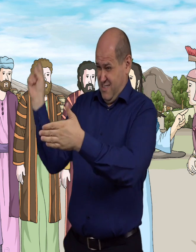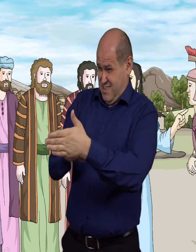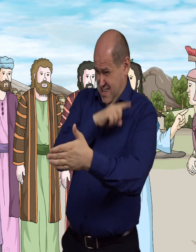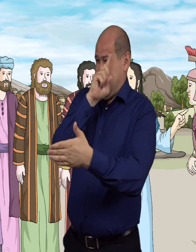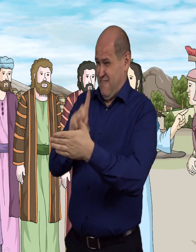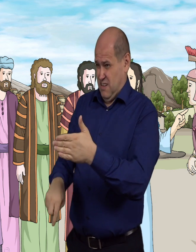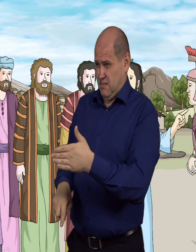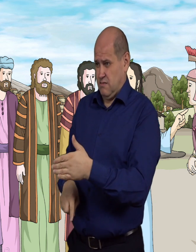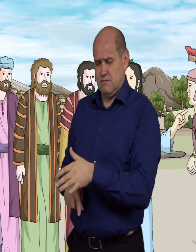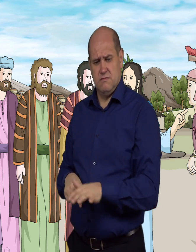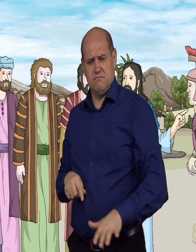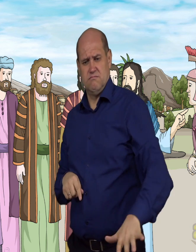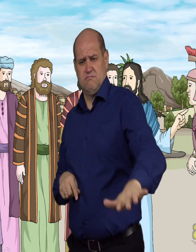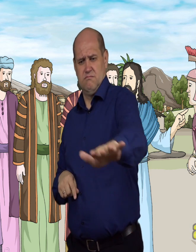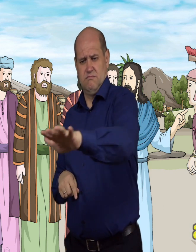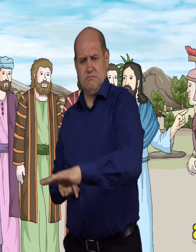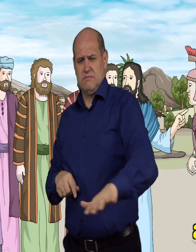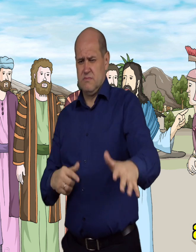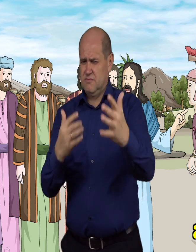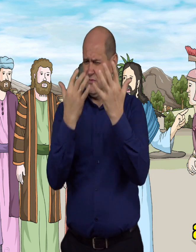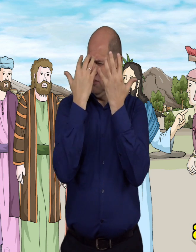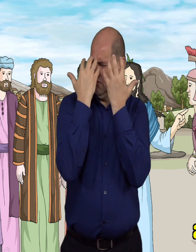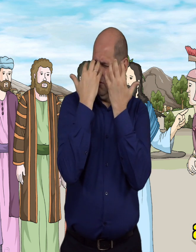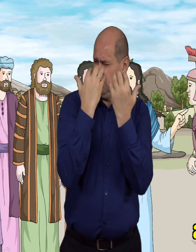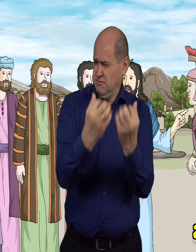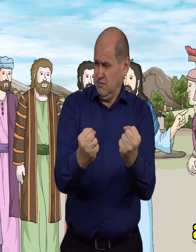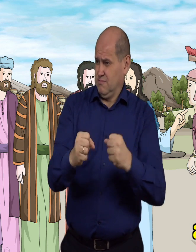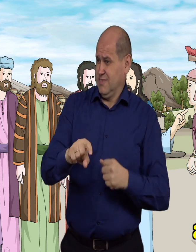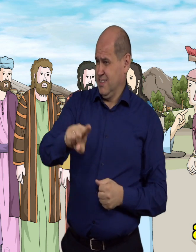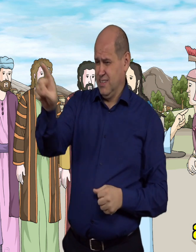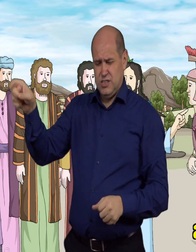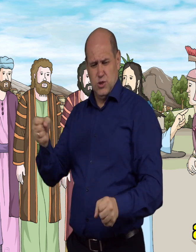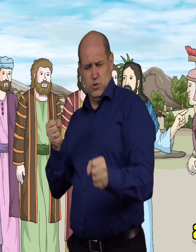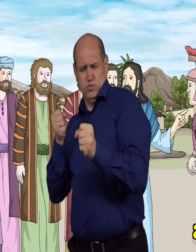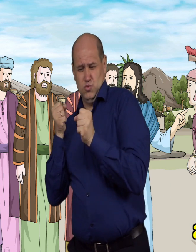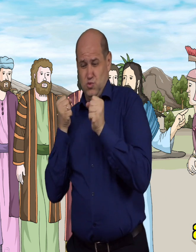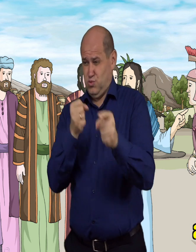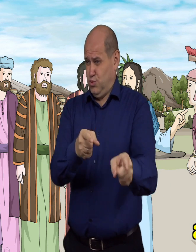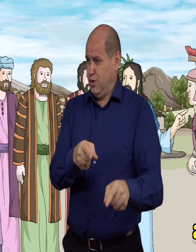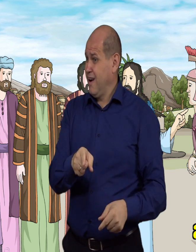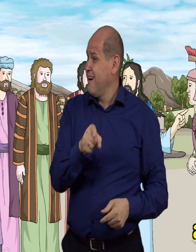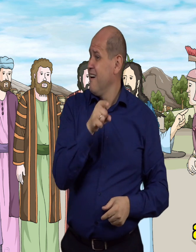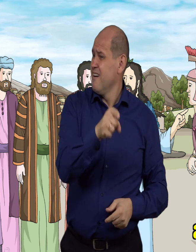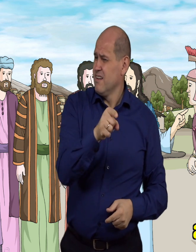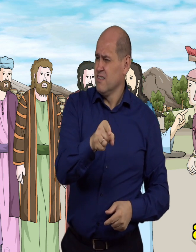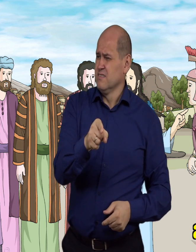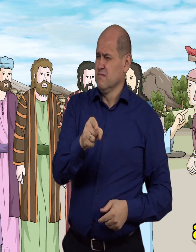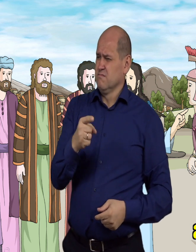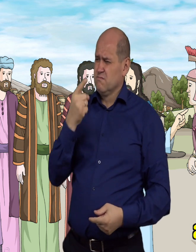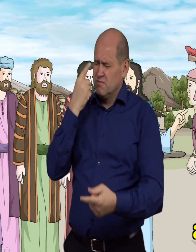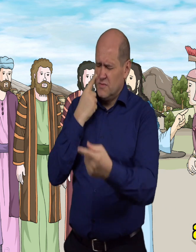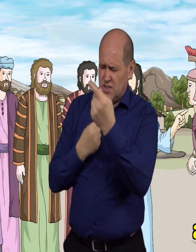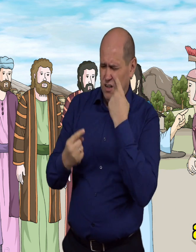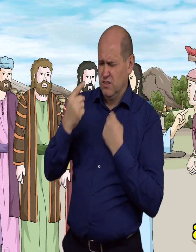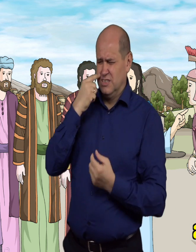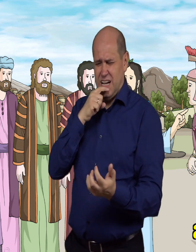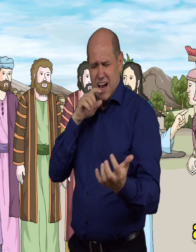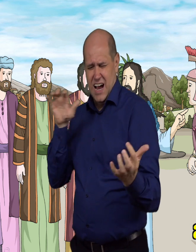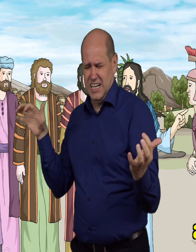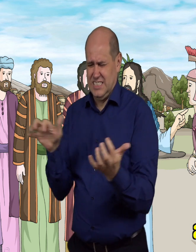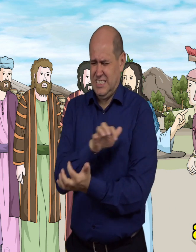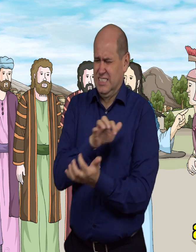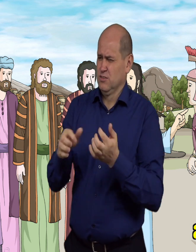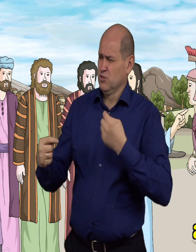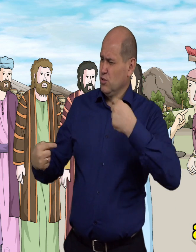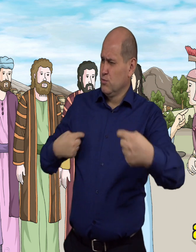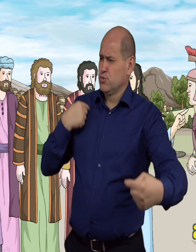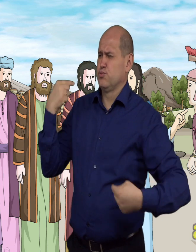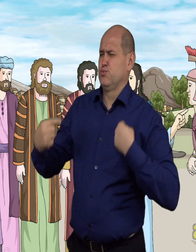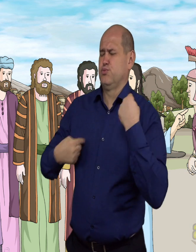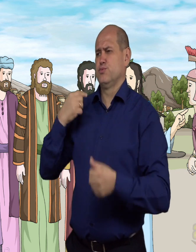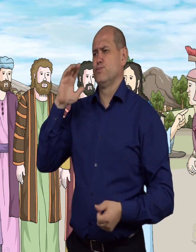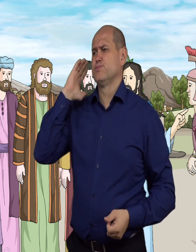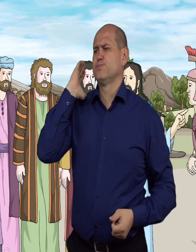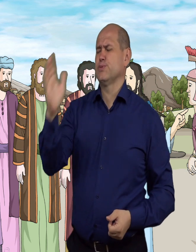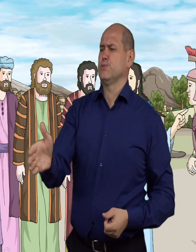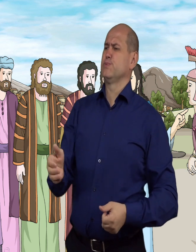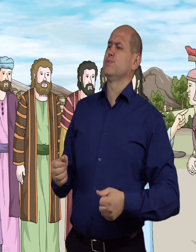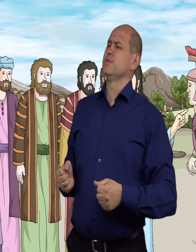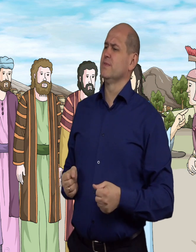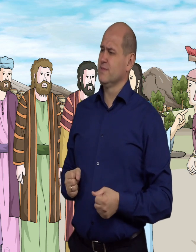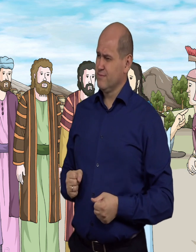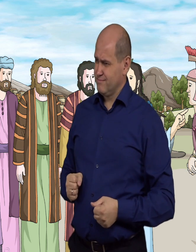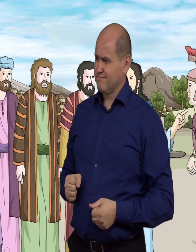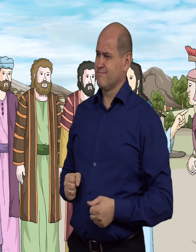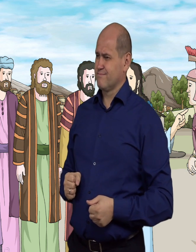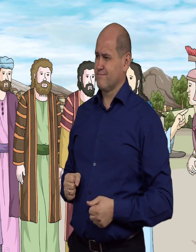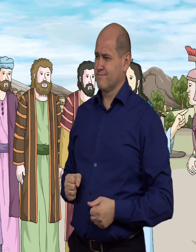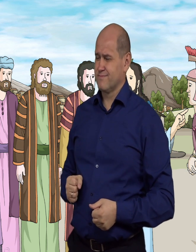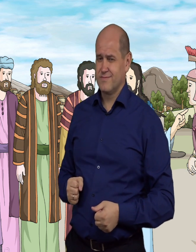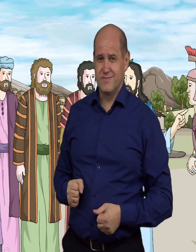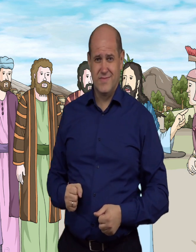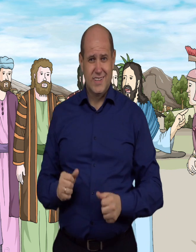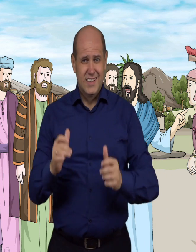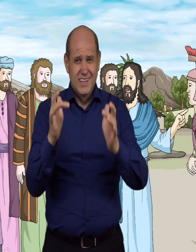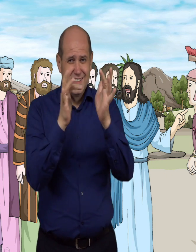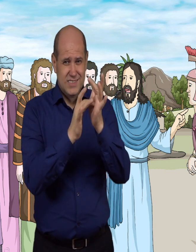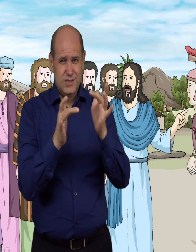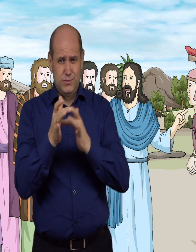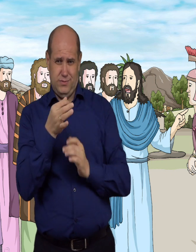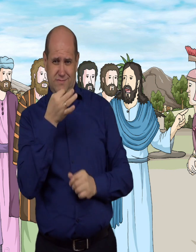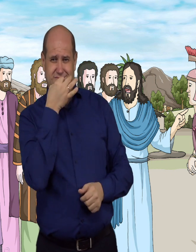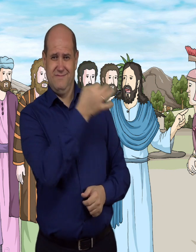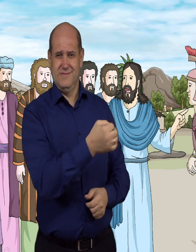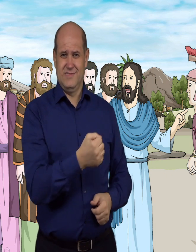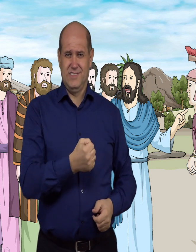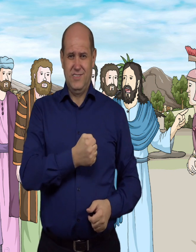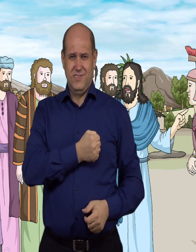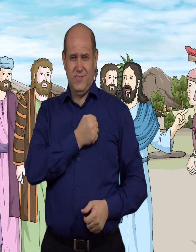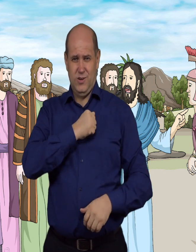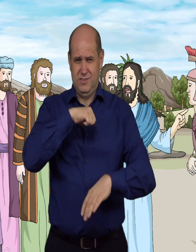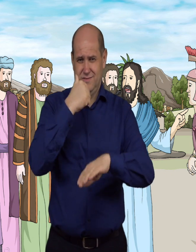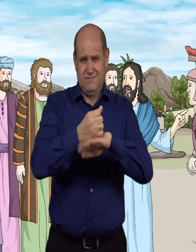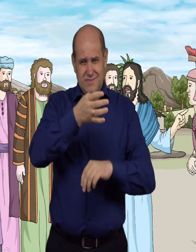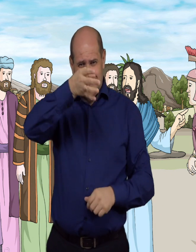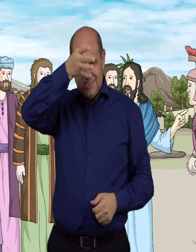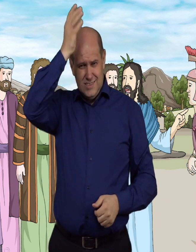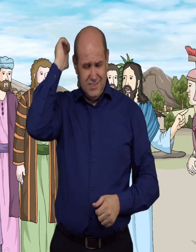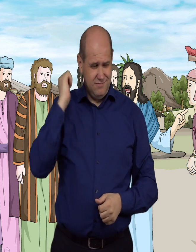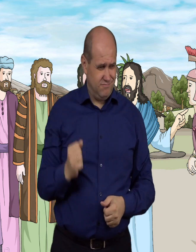But the sons of the kingdom will be thrown into the outer darkness, where there will be weeping and gnashing of teeth.”